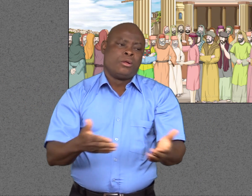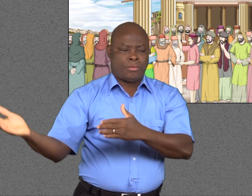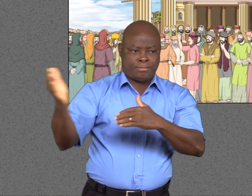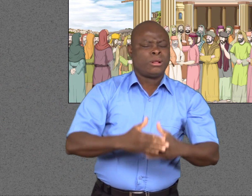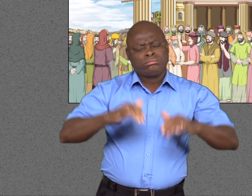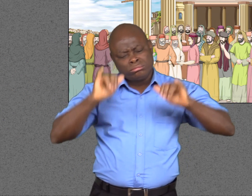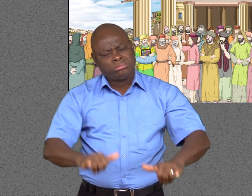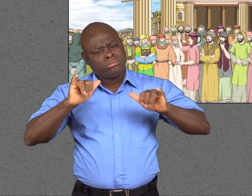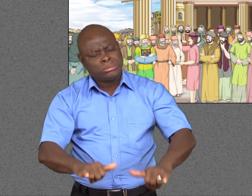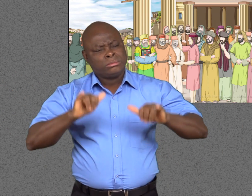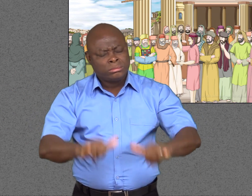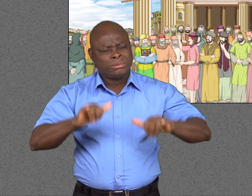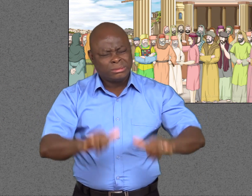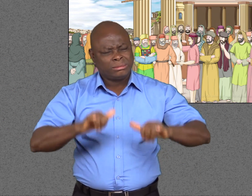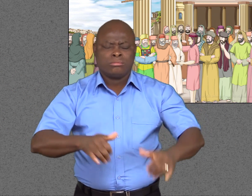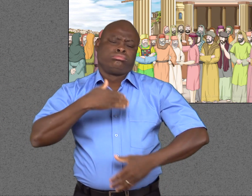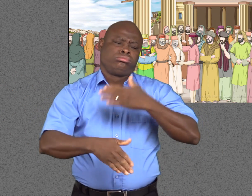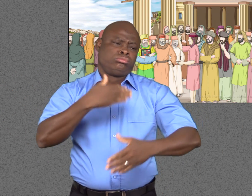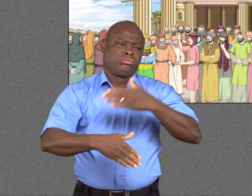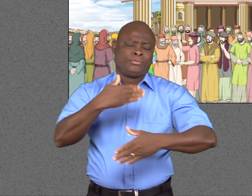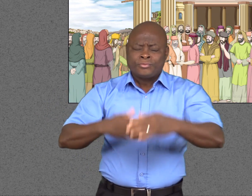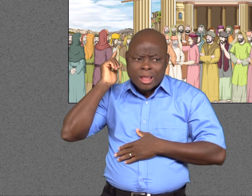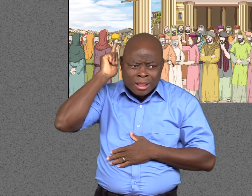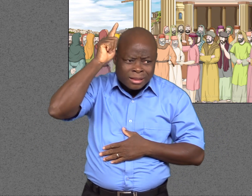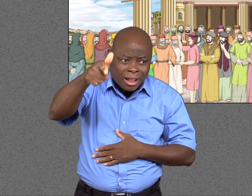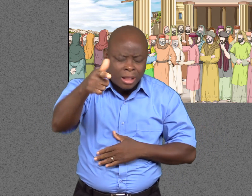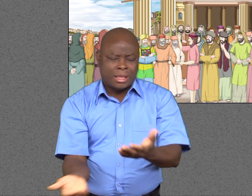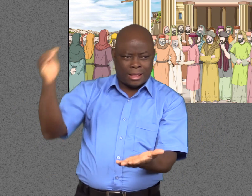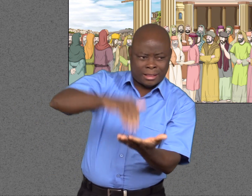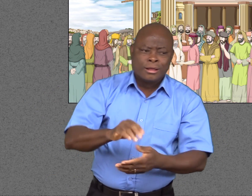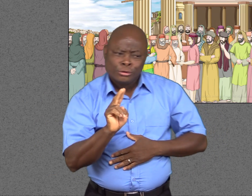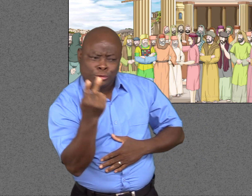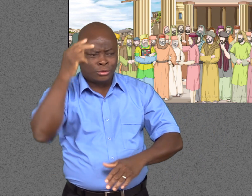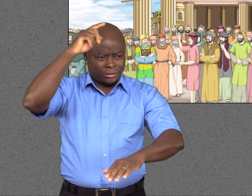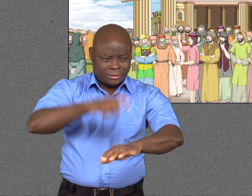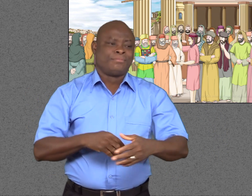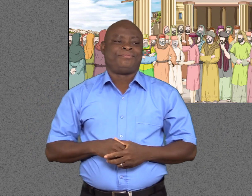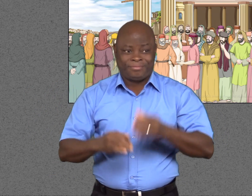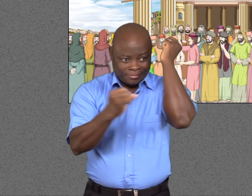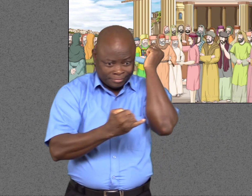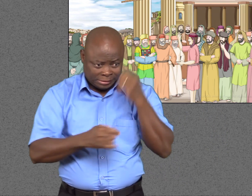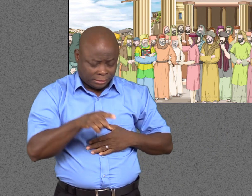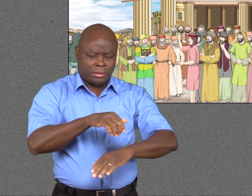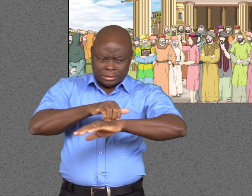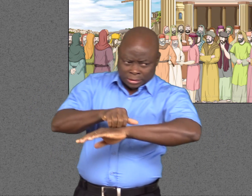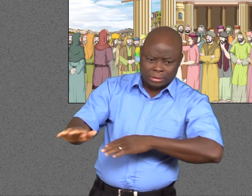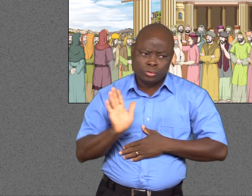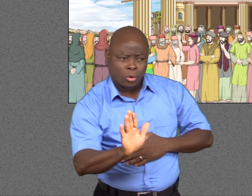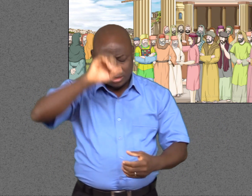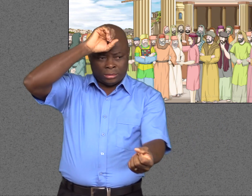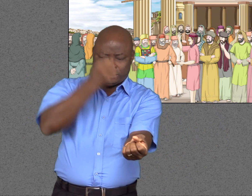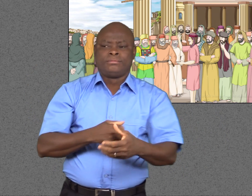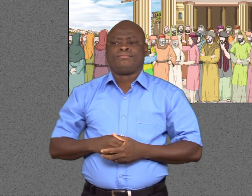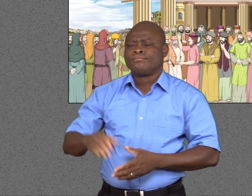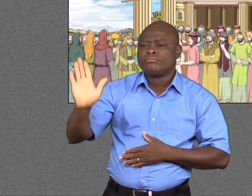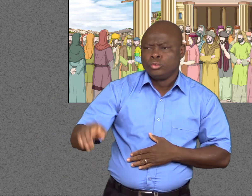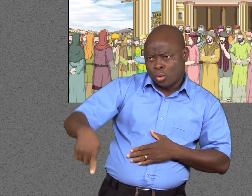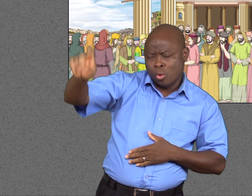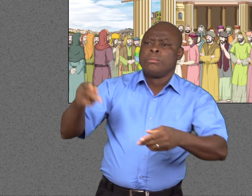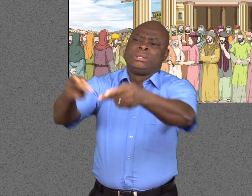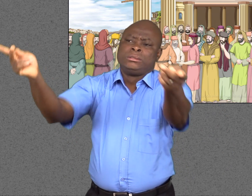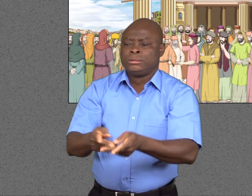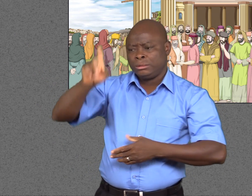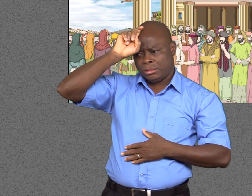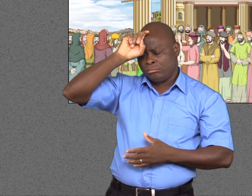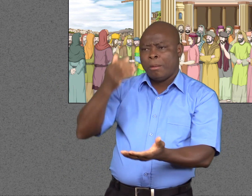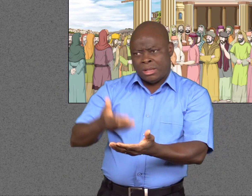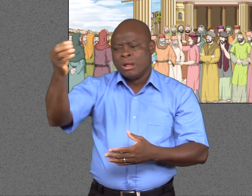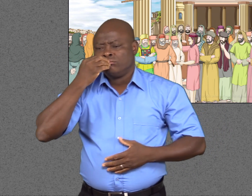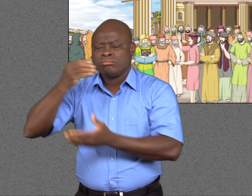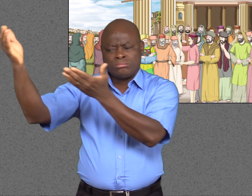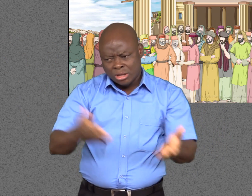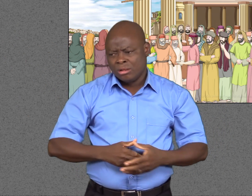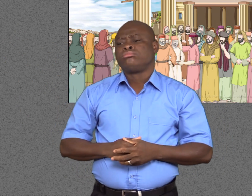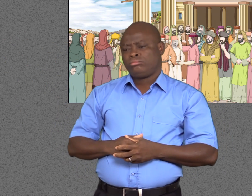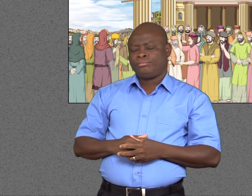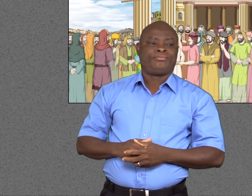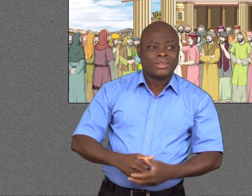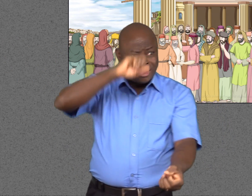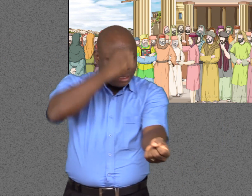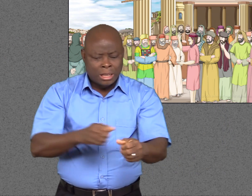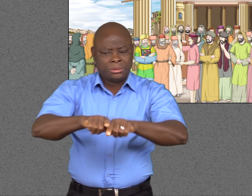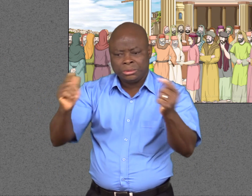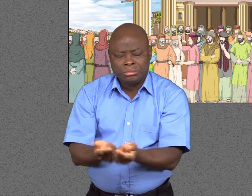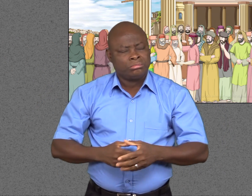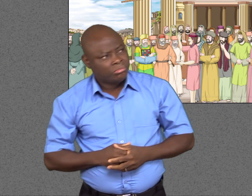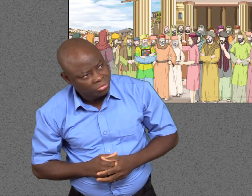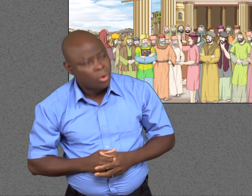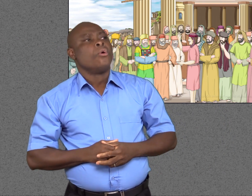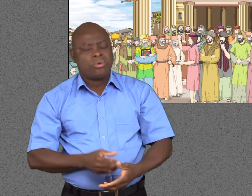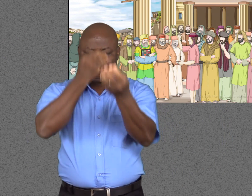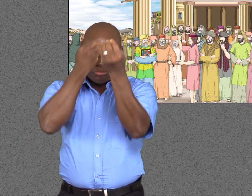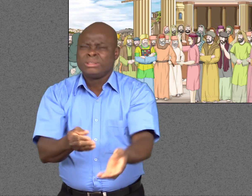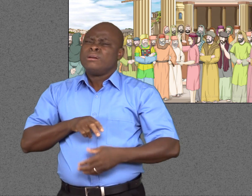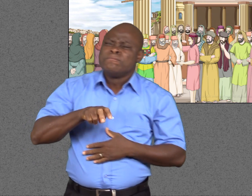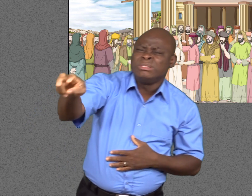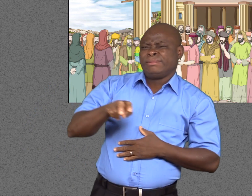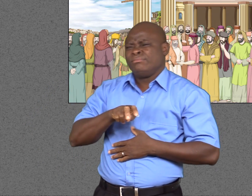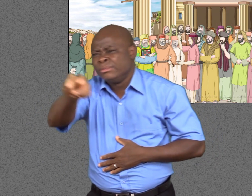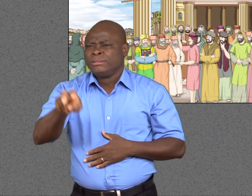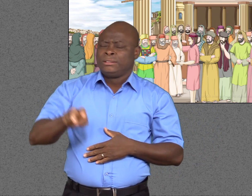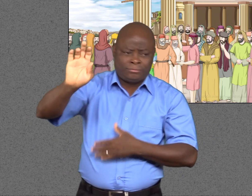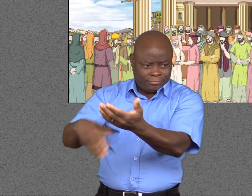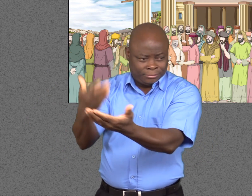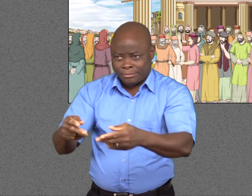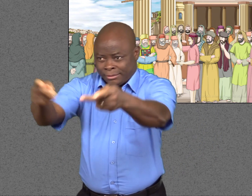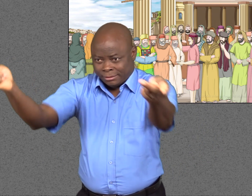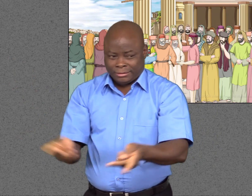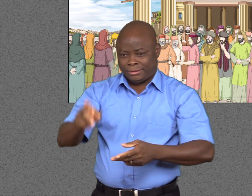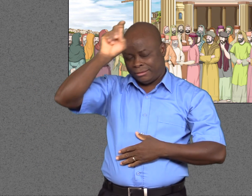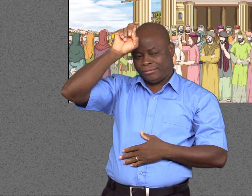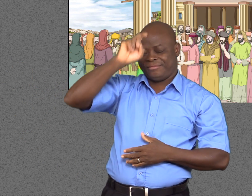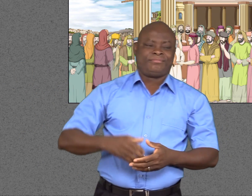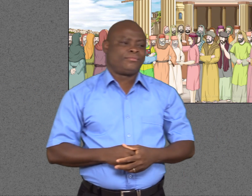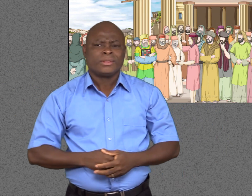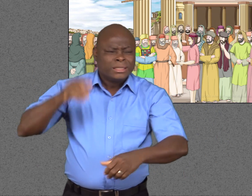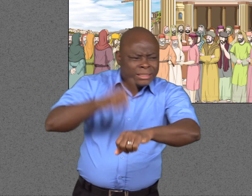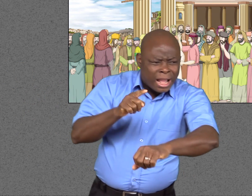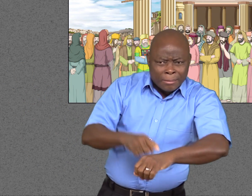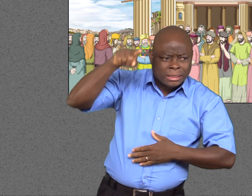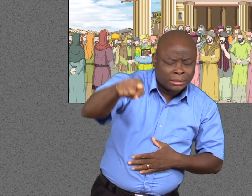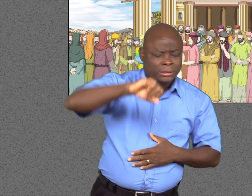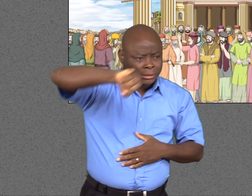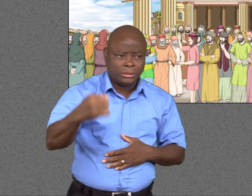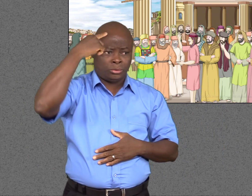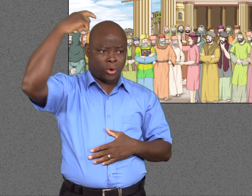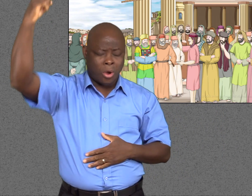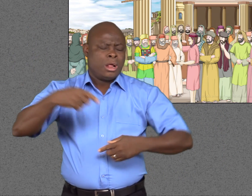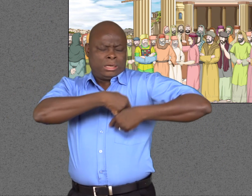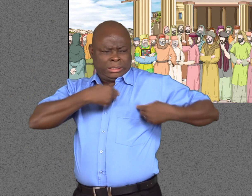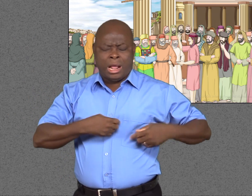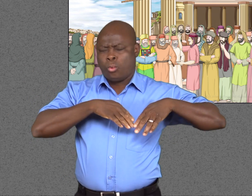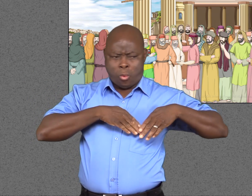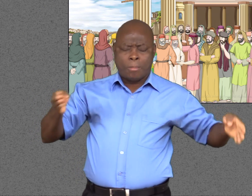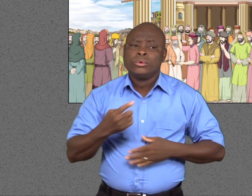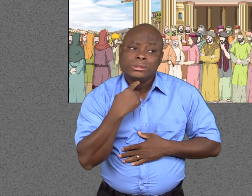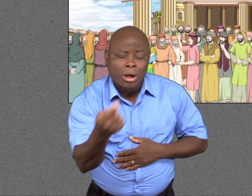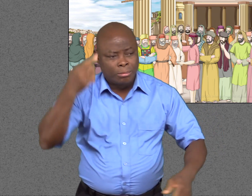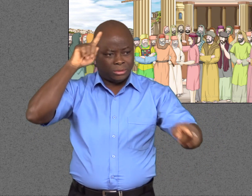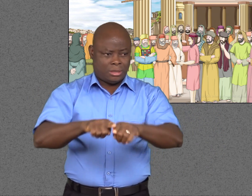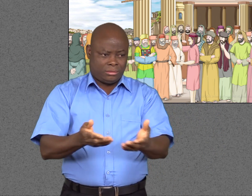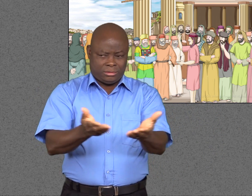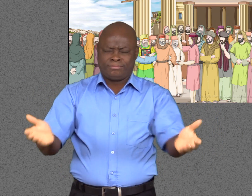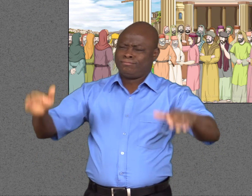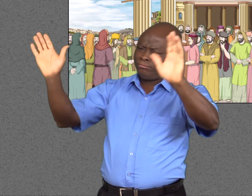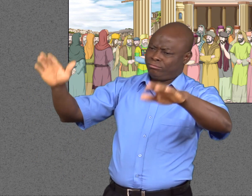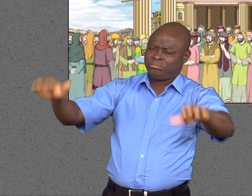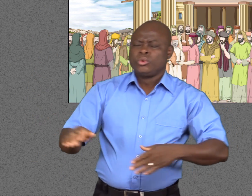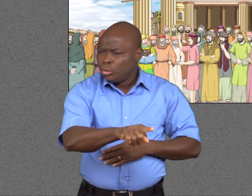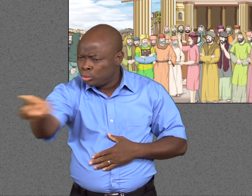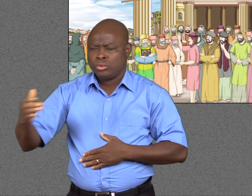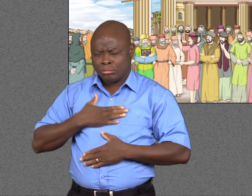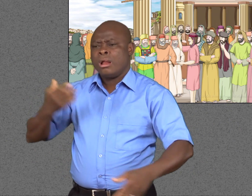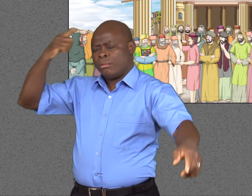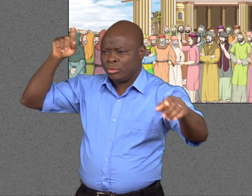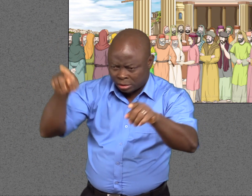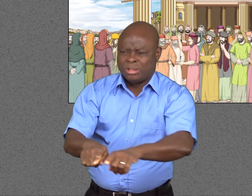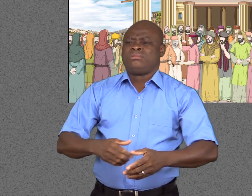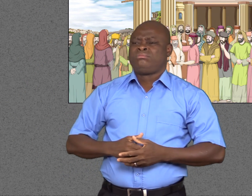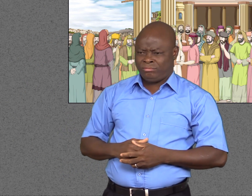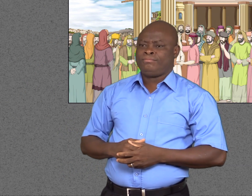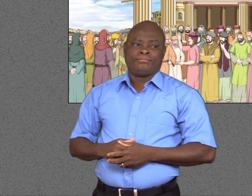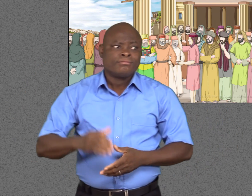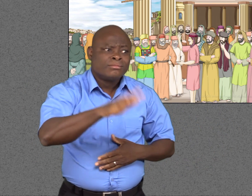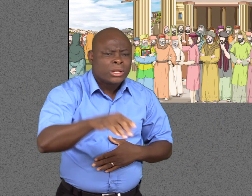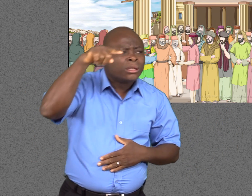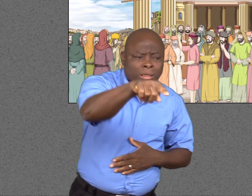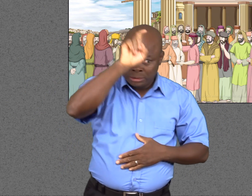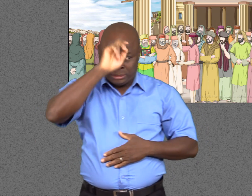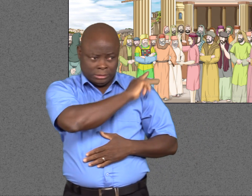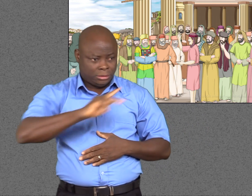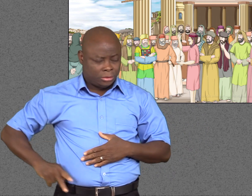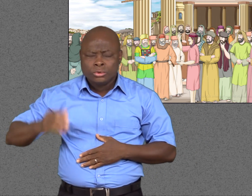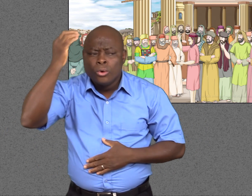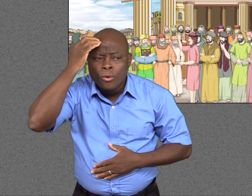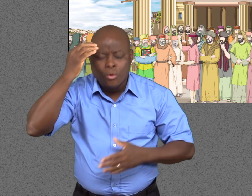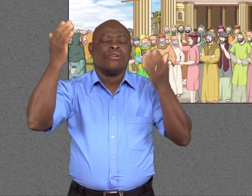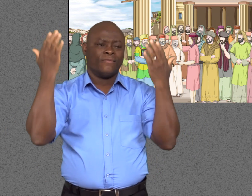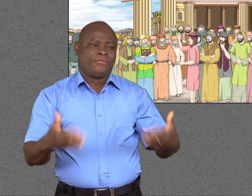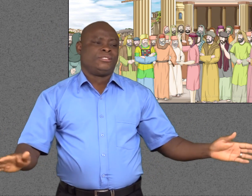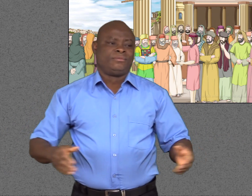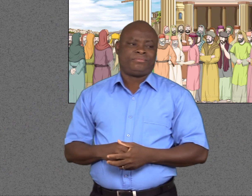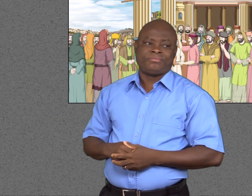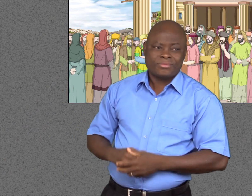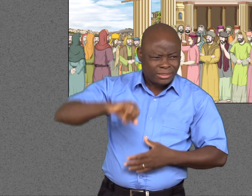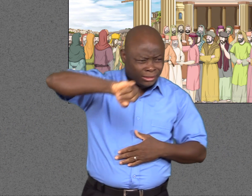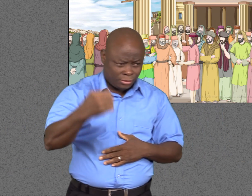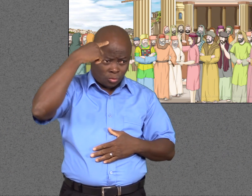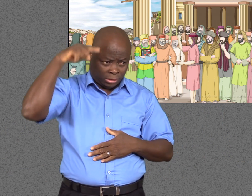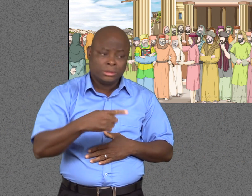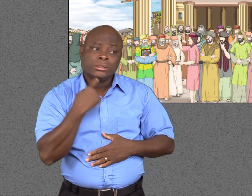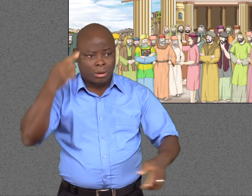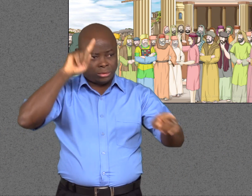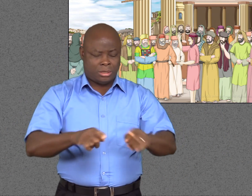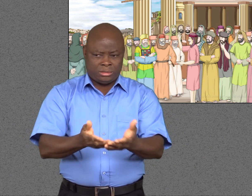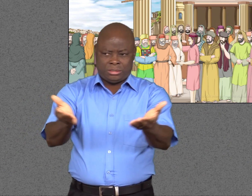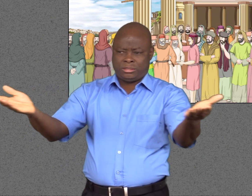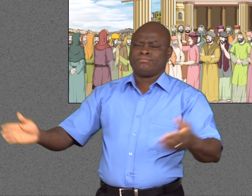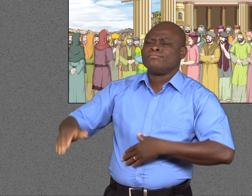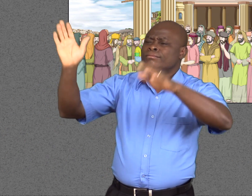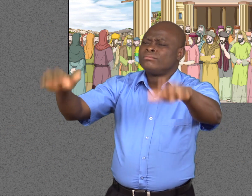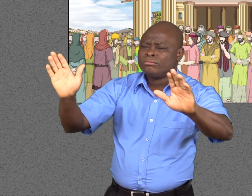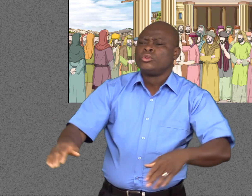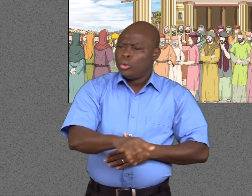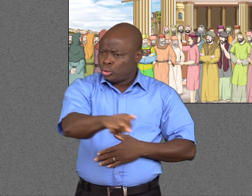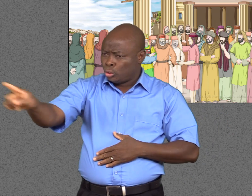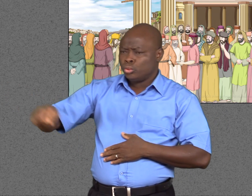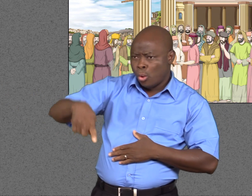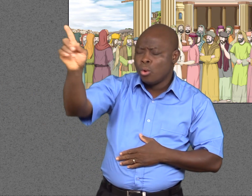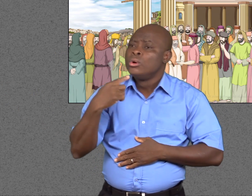On their second visit, Joseph revealed his identity to his brothers, and his family became known to Pharaoh.